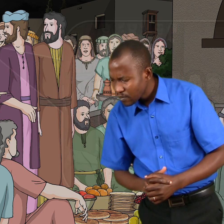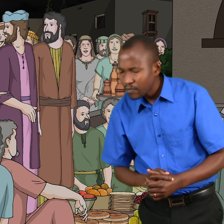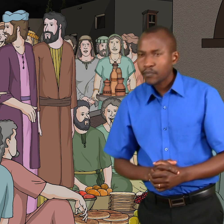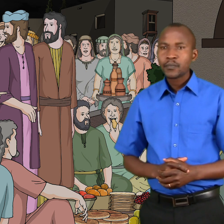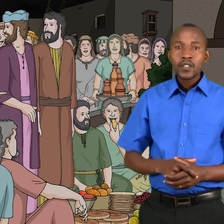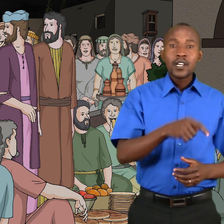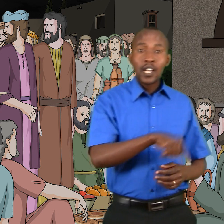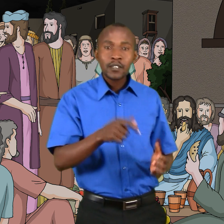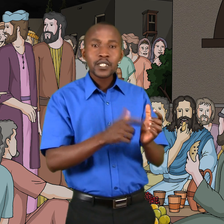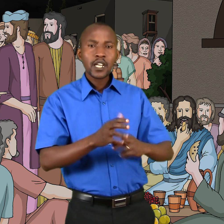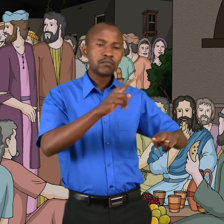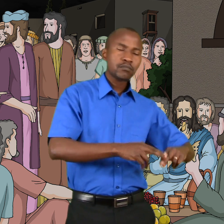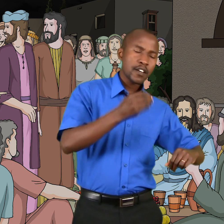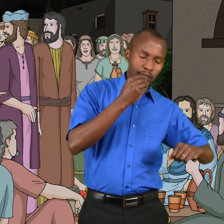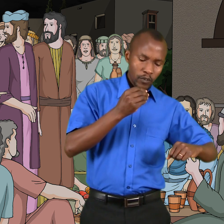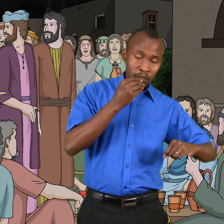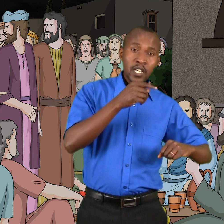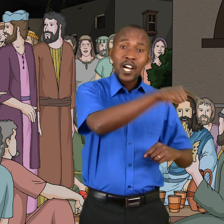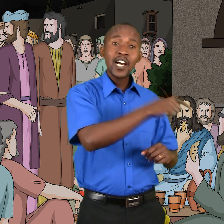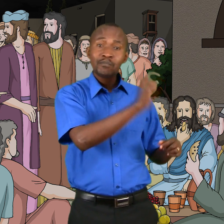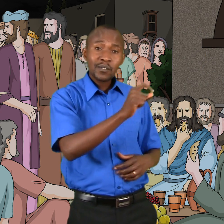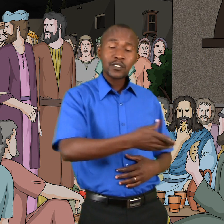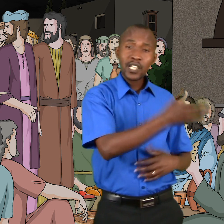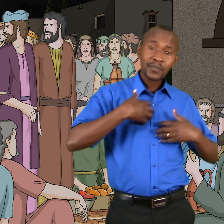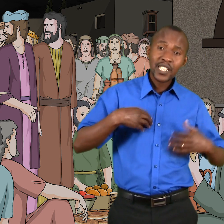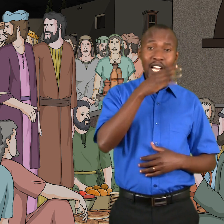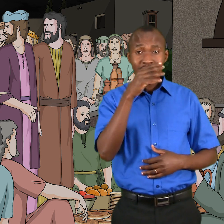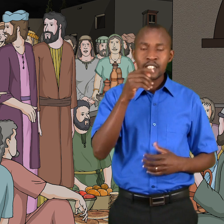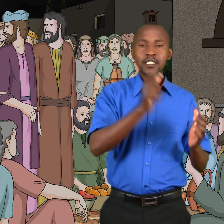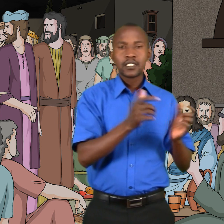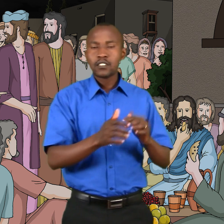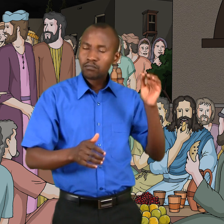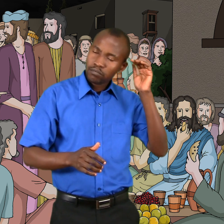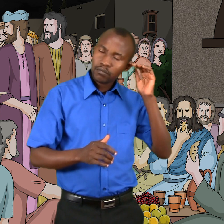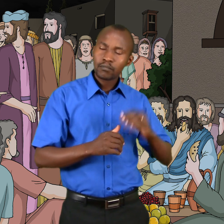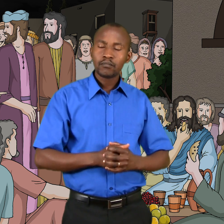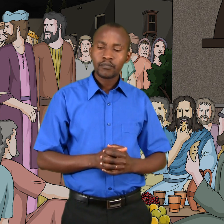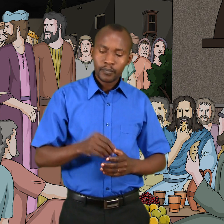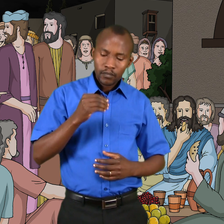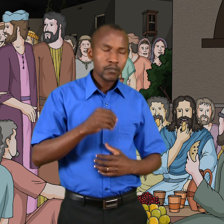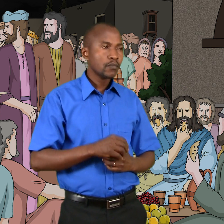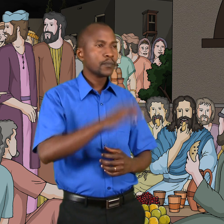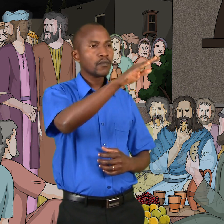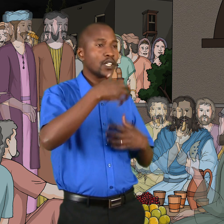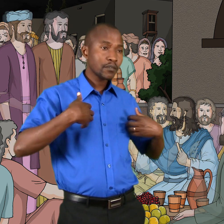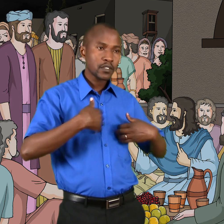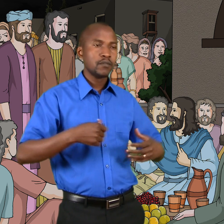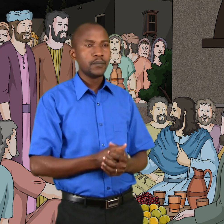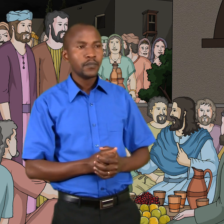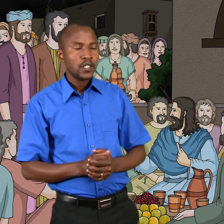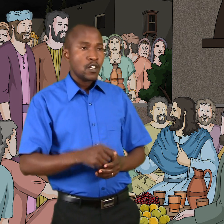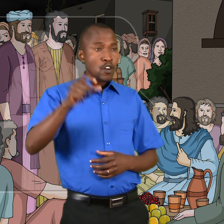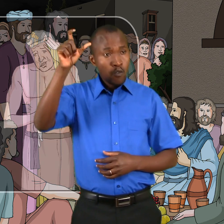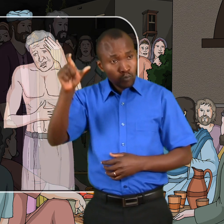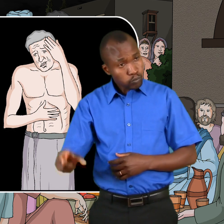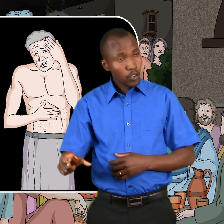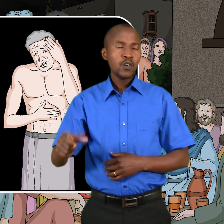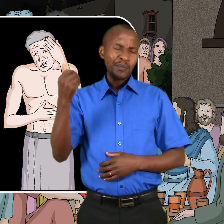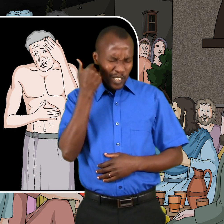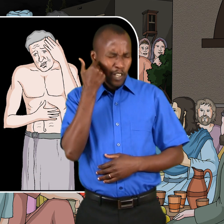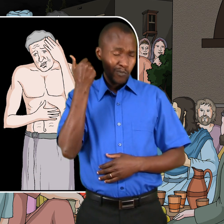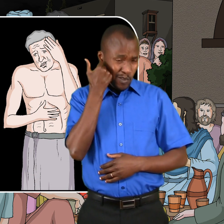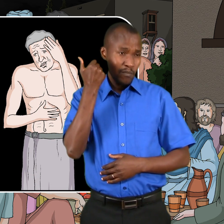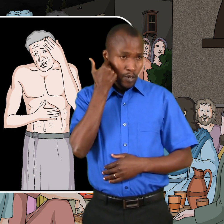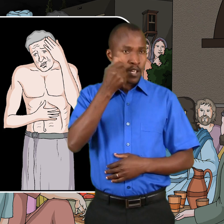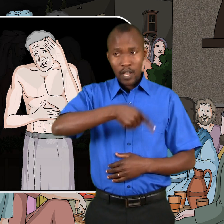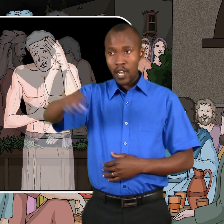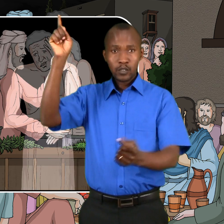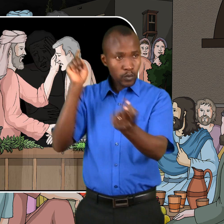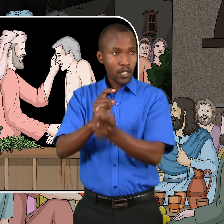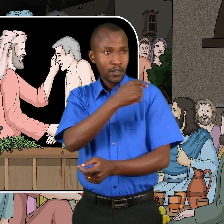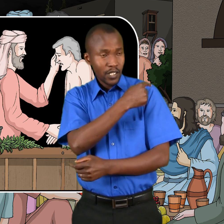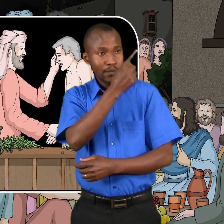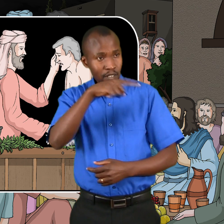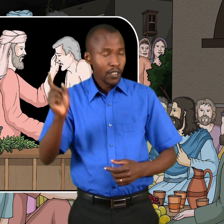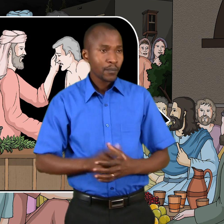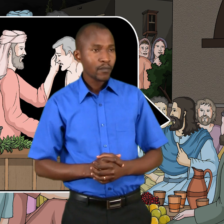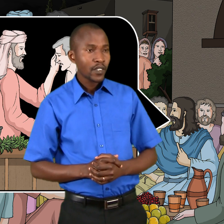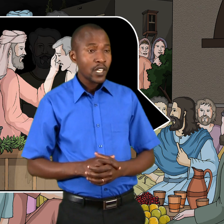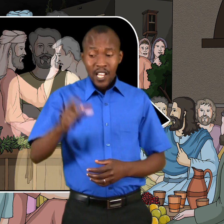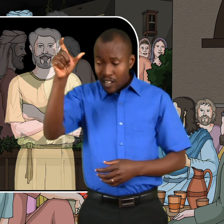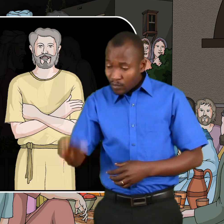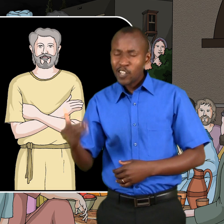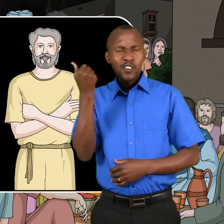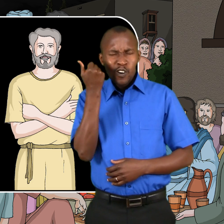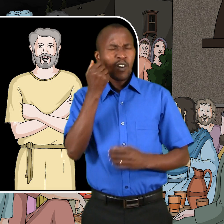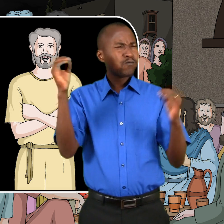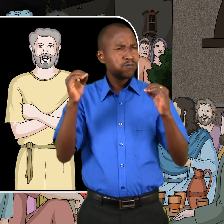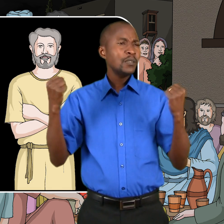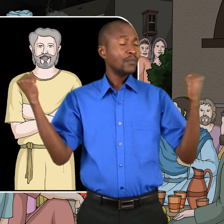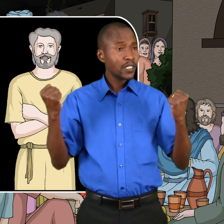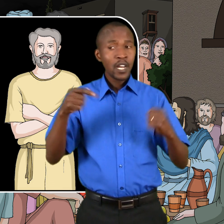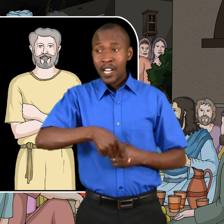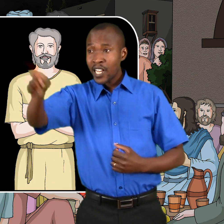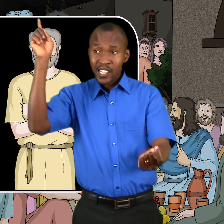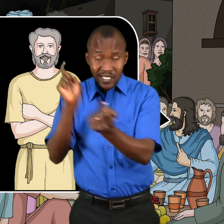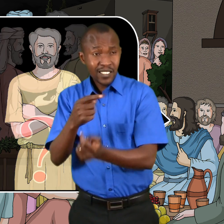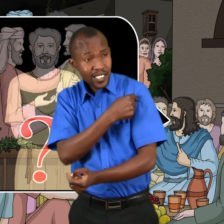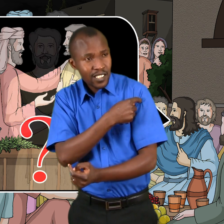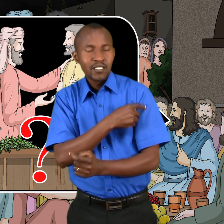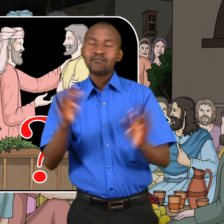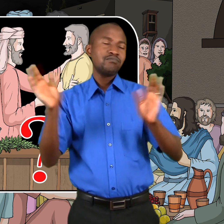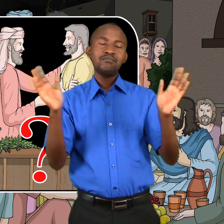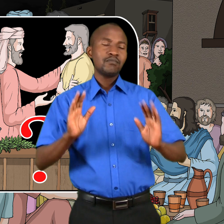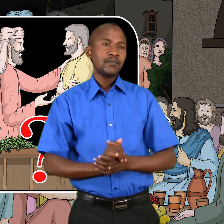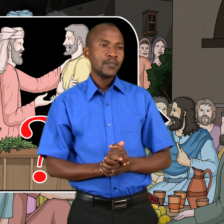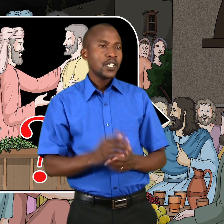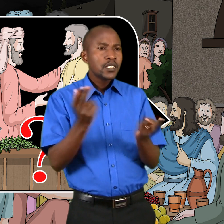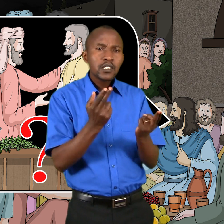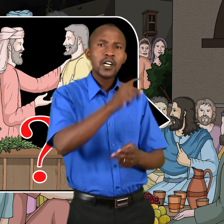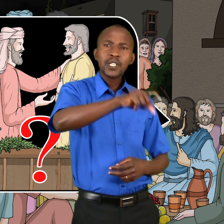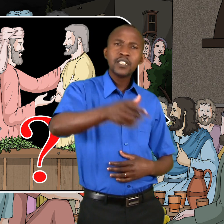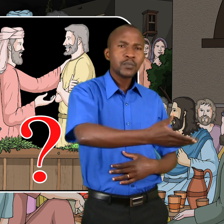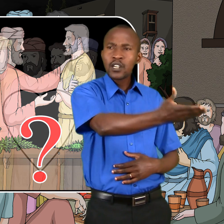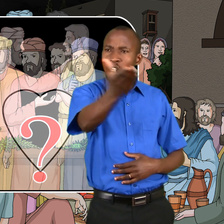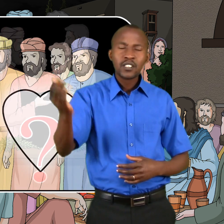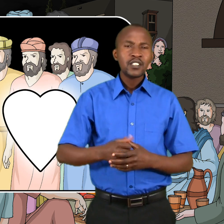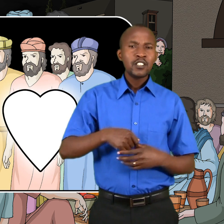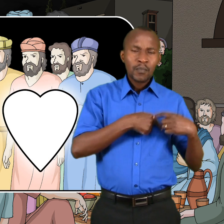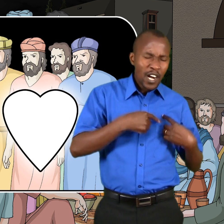On hearing this, Jesus told them, “It is not the healthy who need a doctor, but the sick.